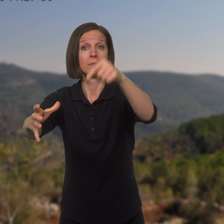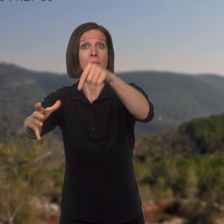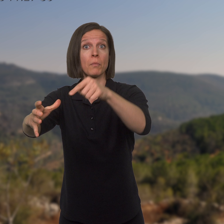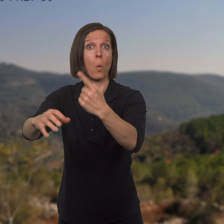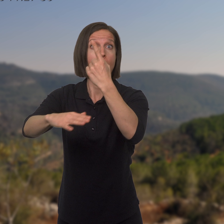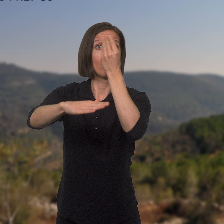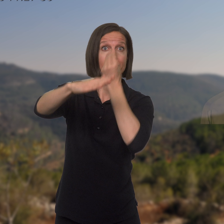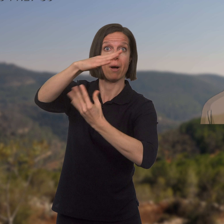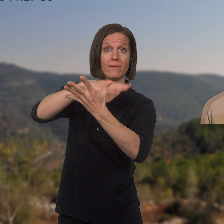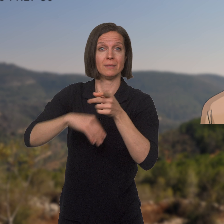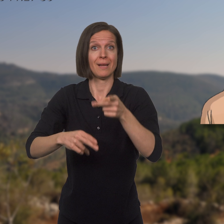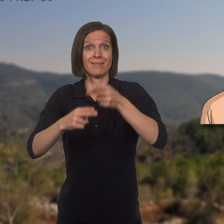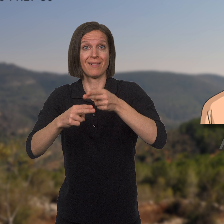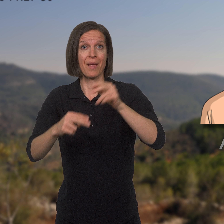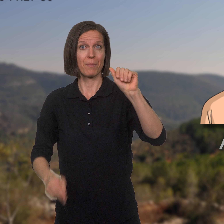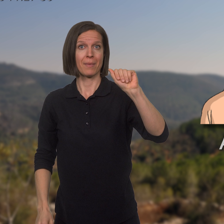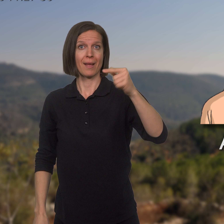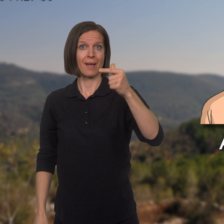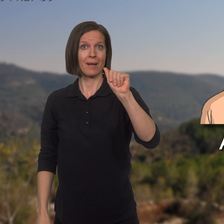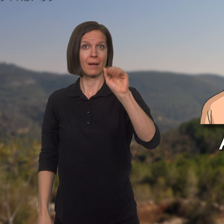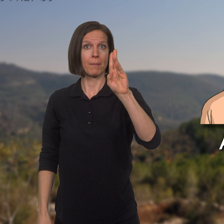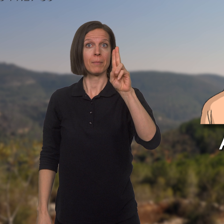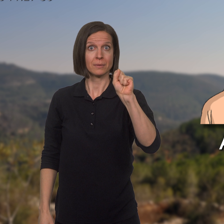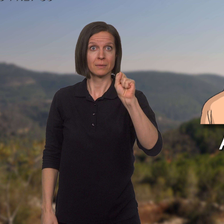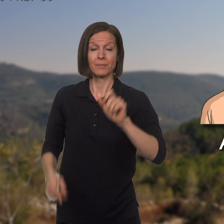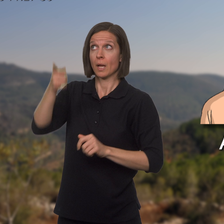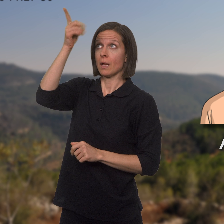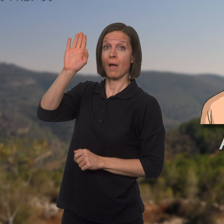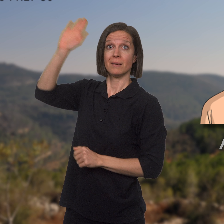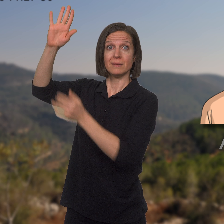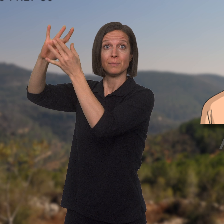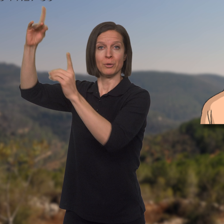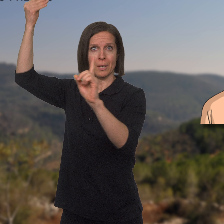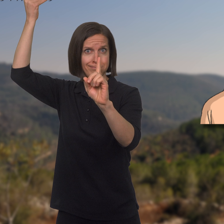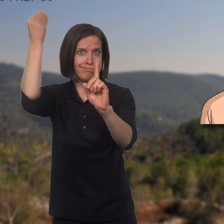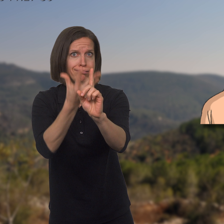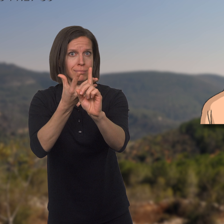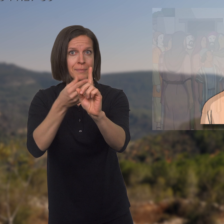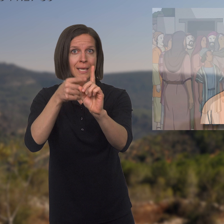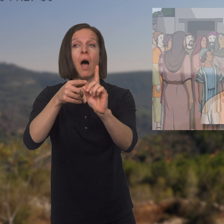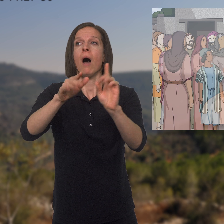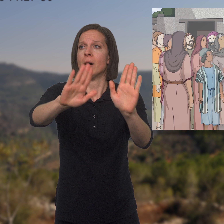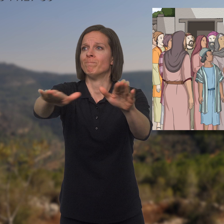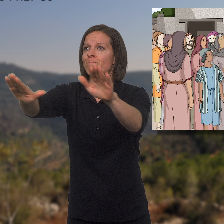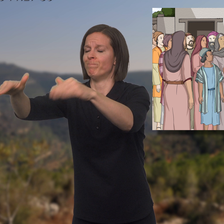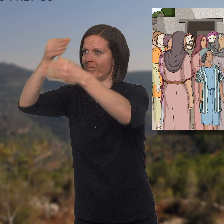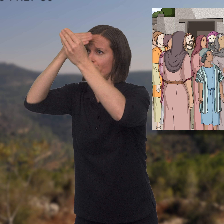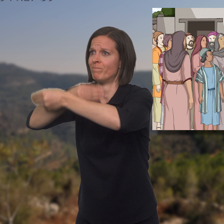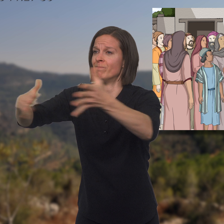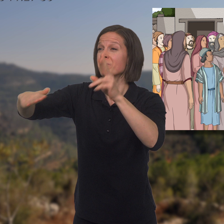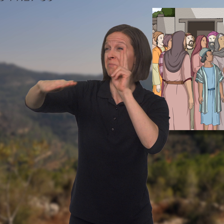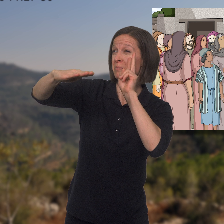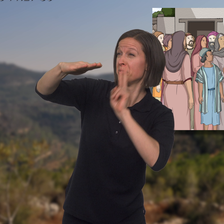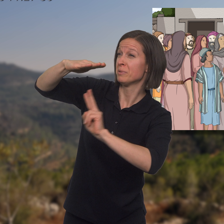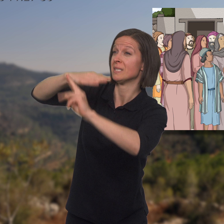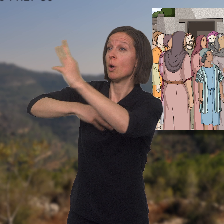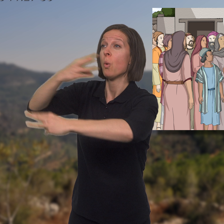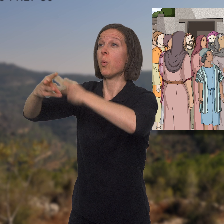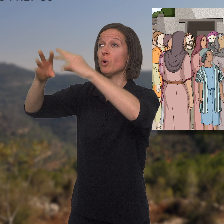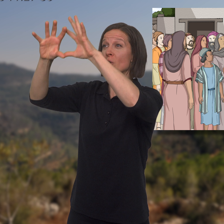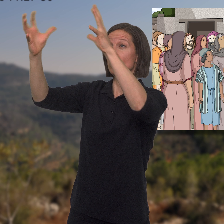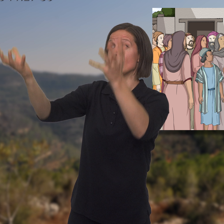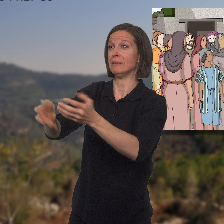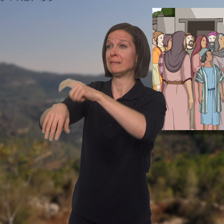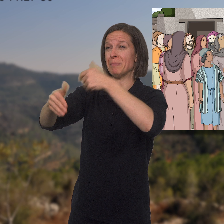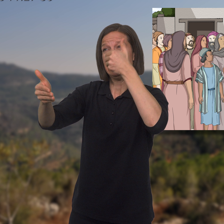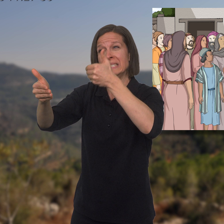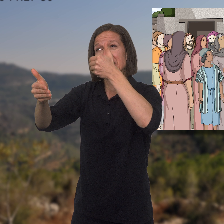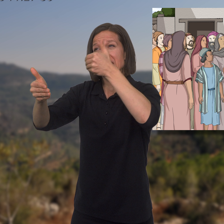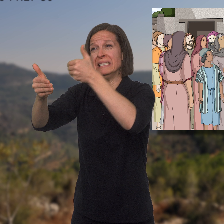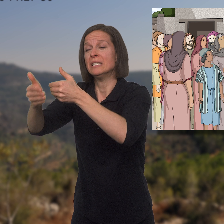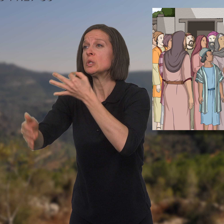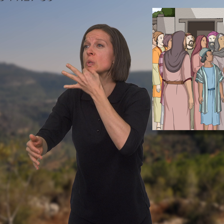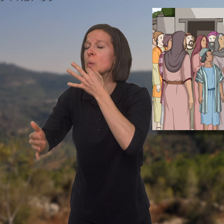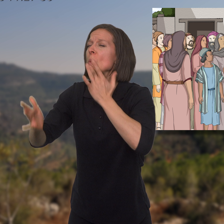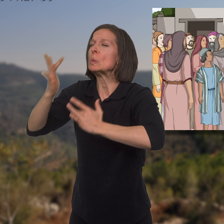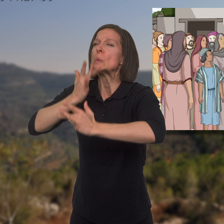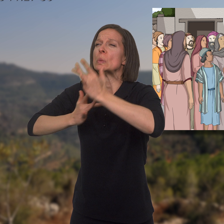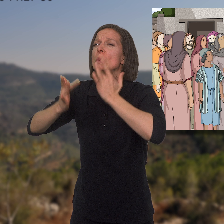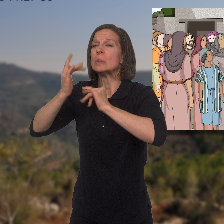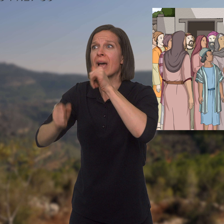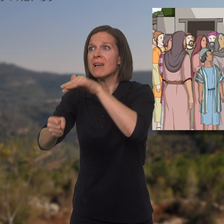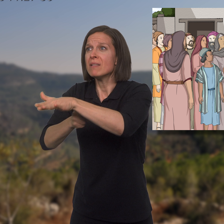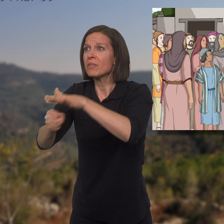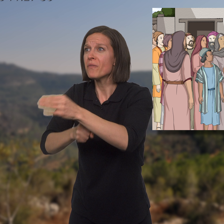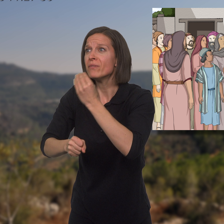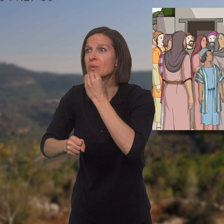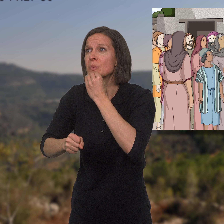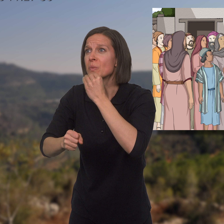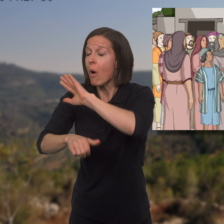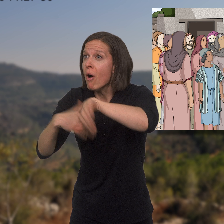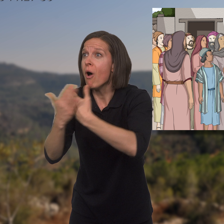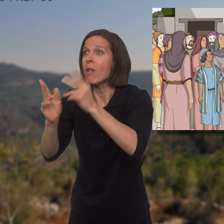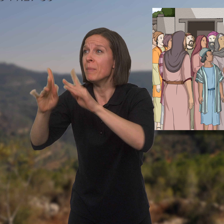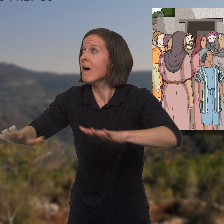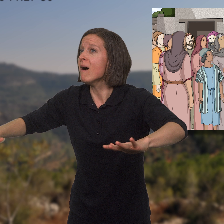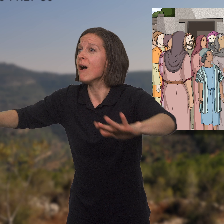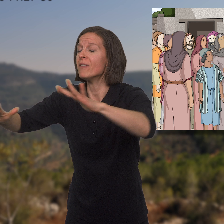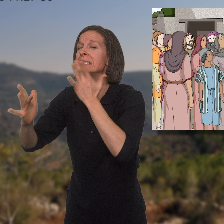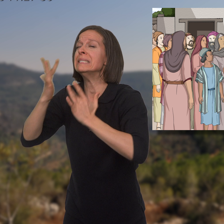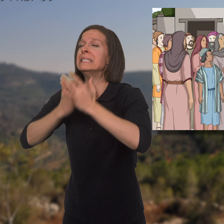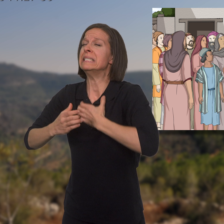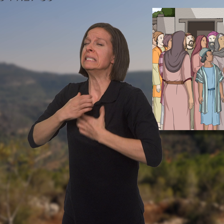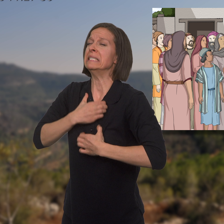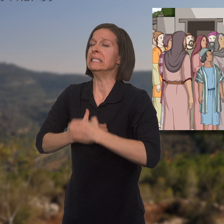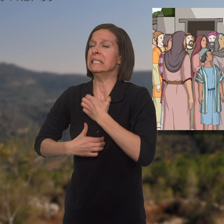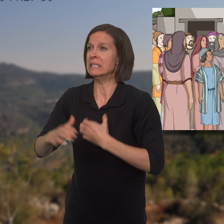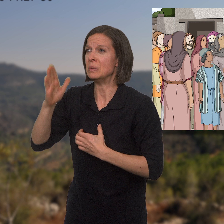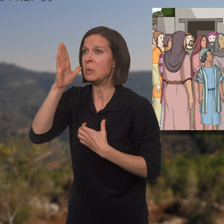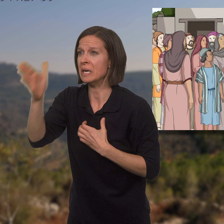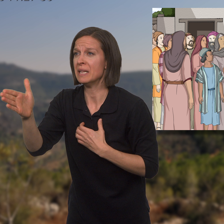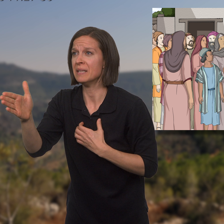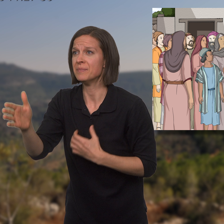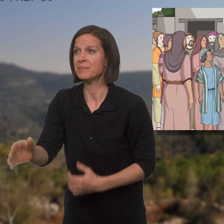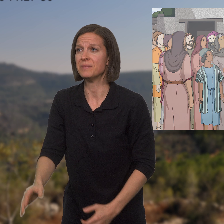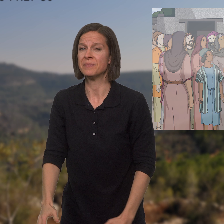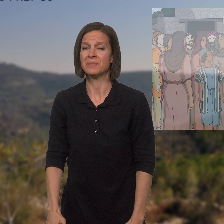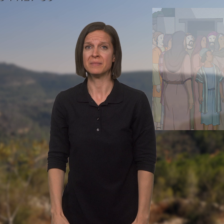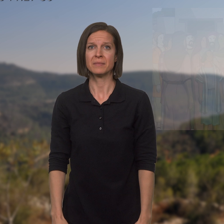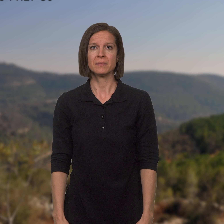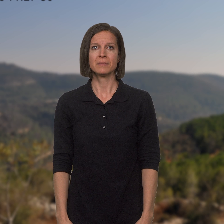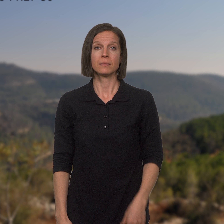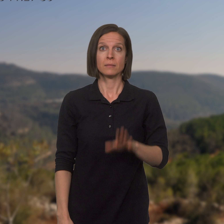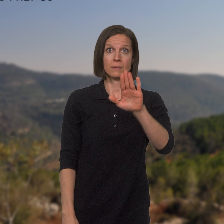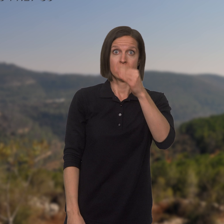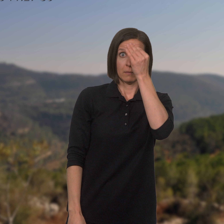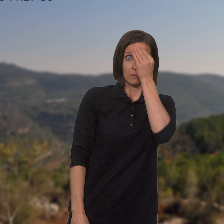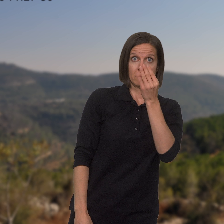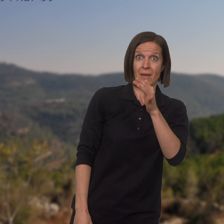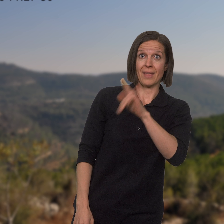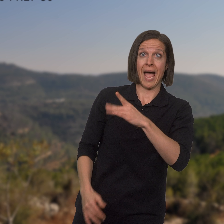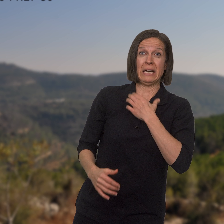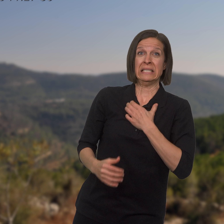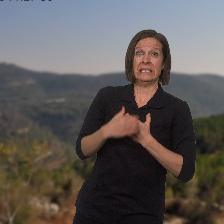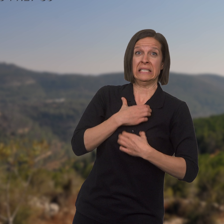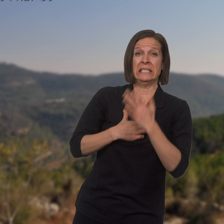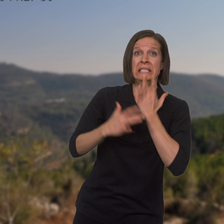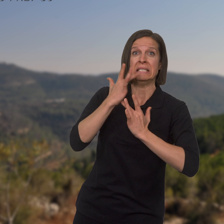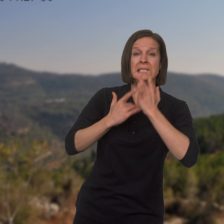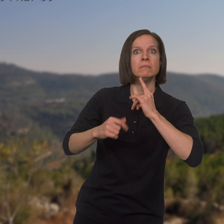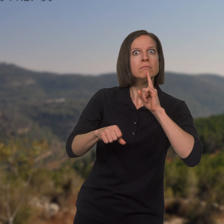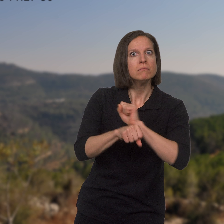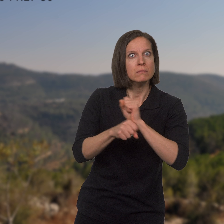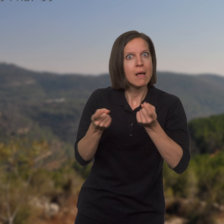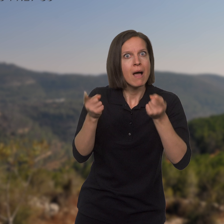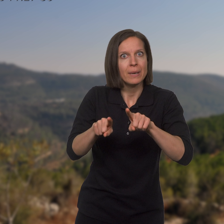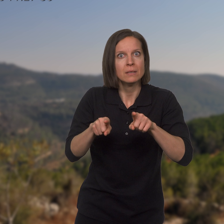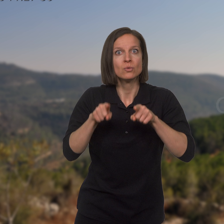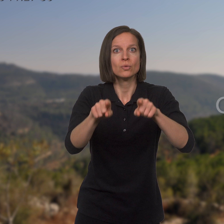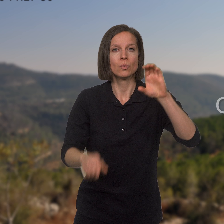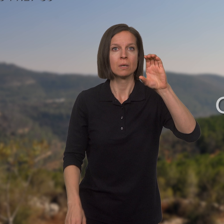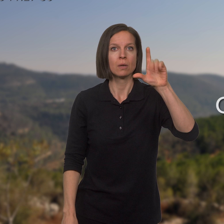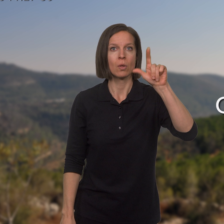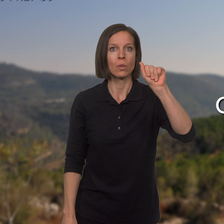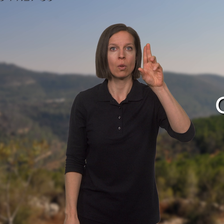One of them named Agabus stood up and predicted through the Spirit that a great famine would sweep across the whole world.